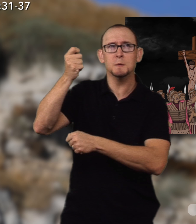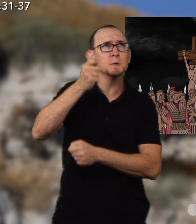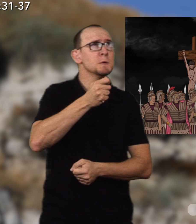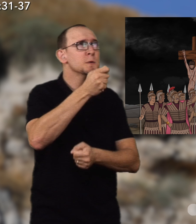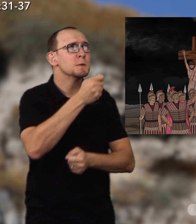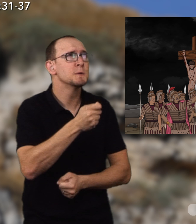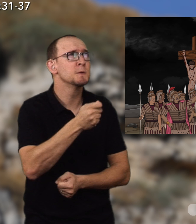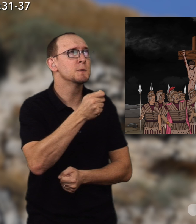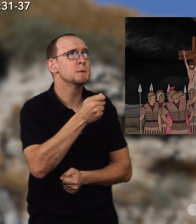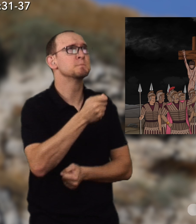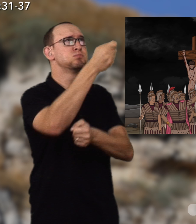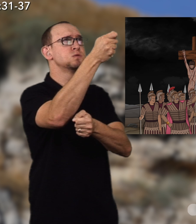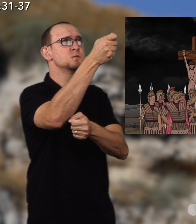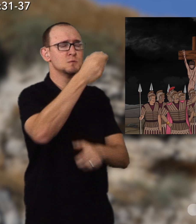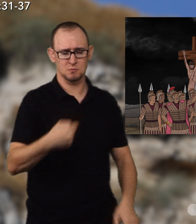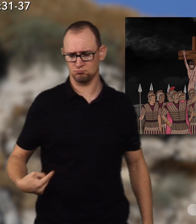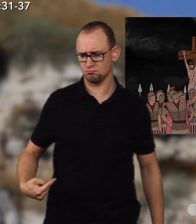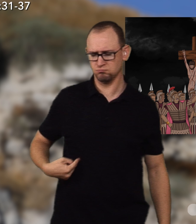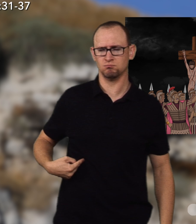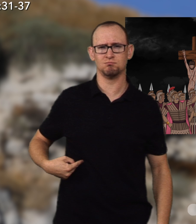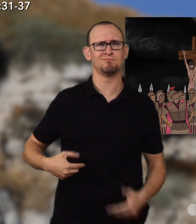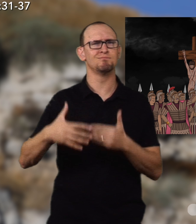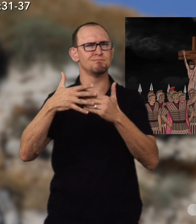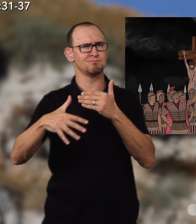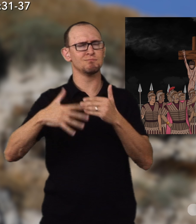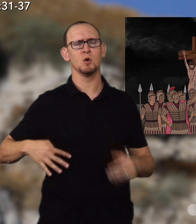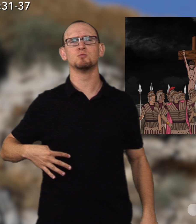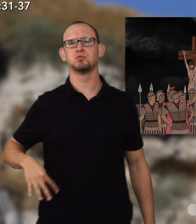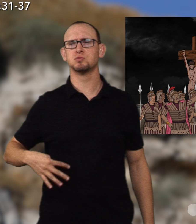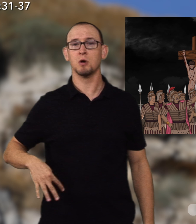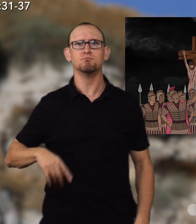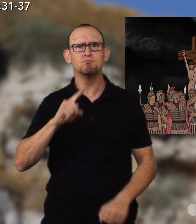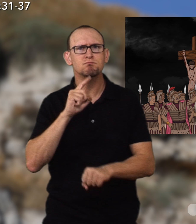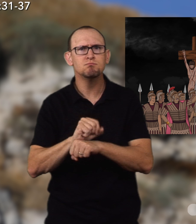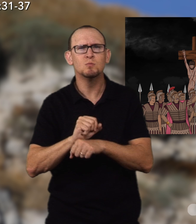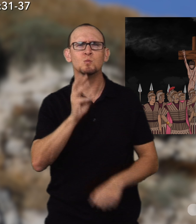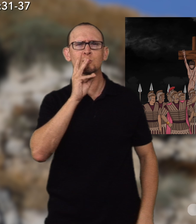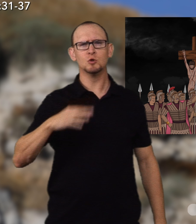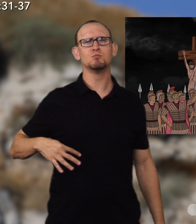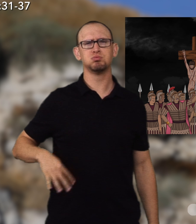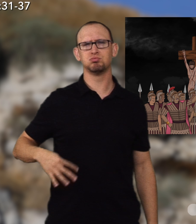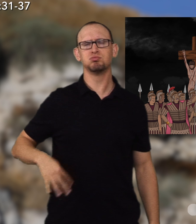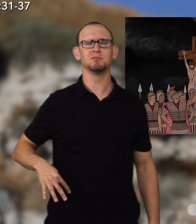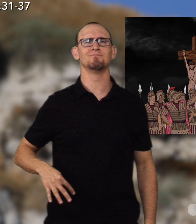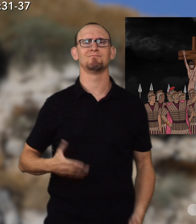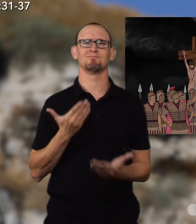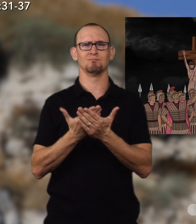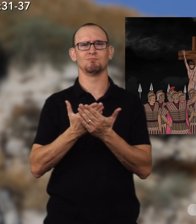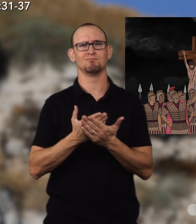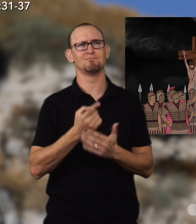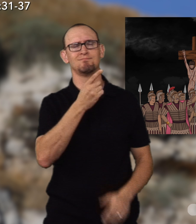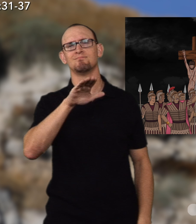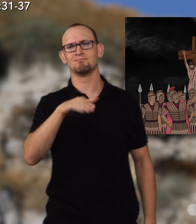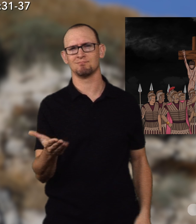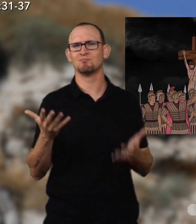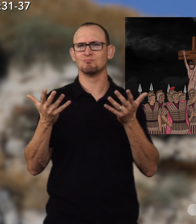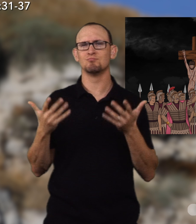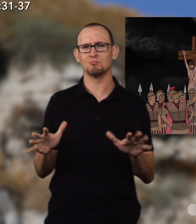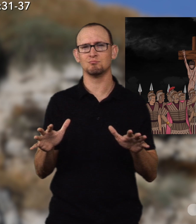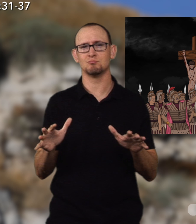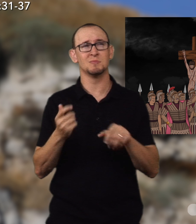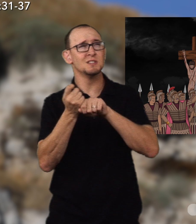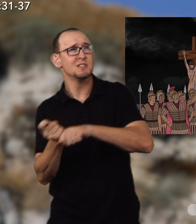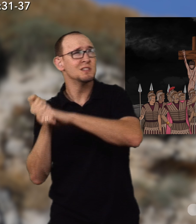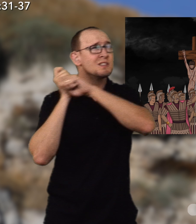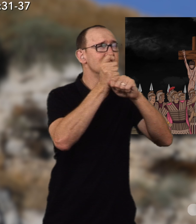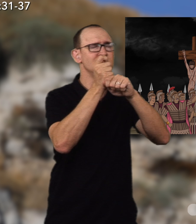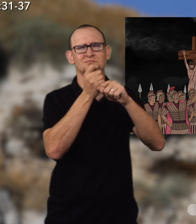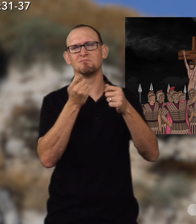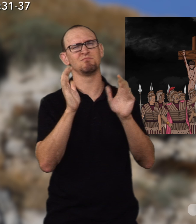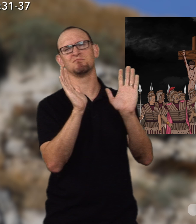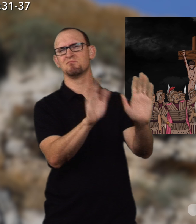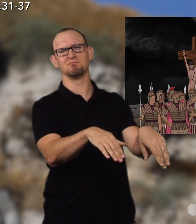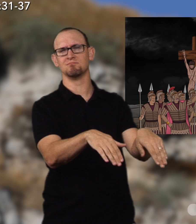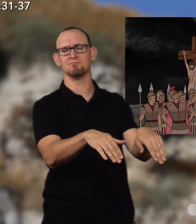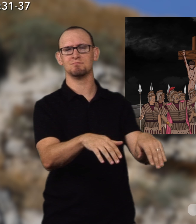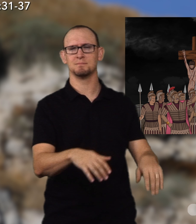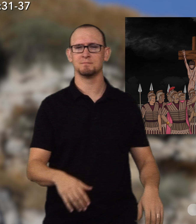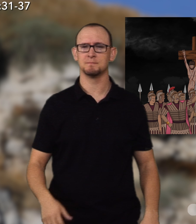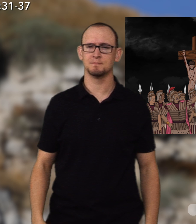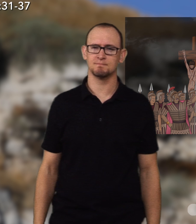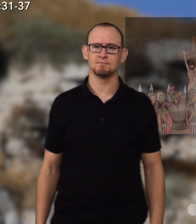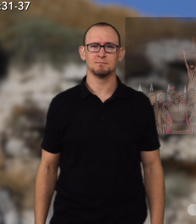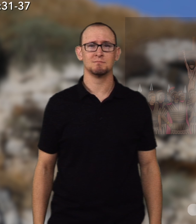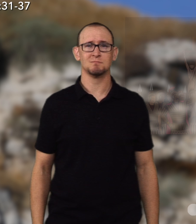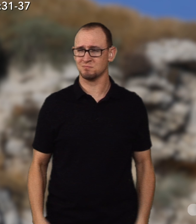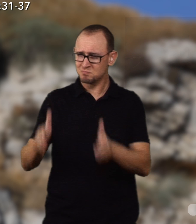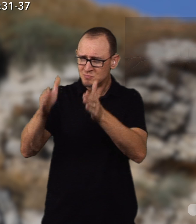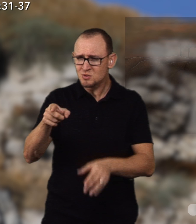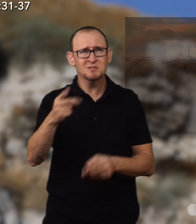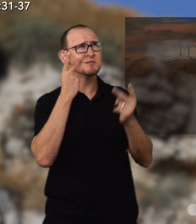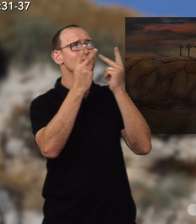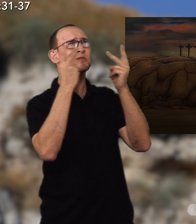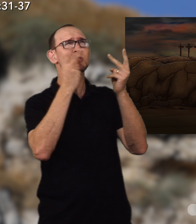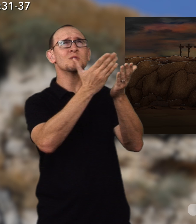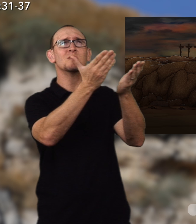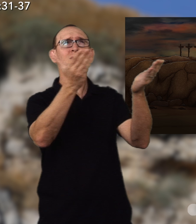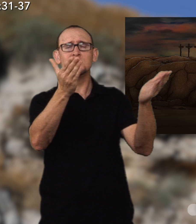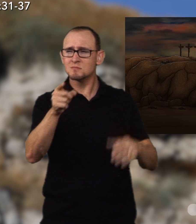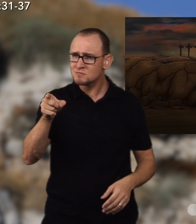Instead, one of the soldiers pierced His side with a spear, and immediately blood and water flowed out.